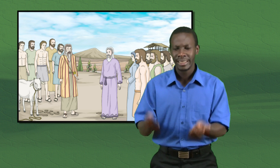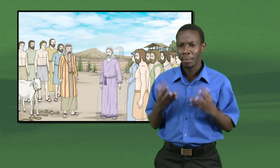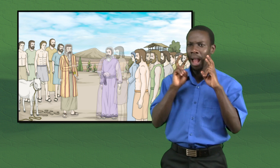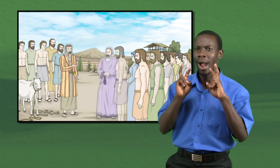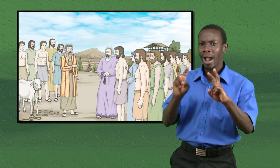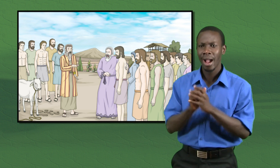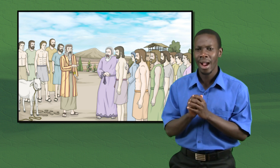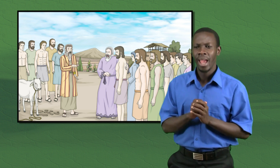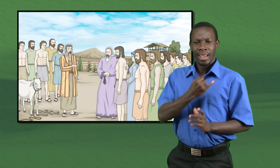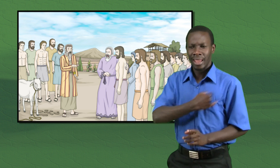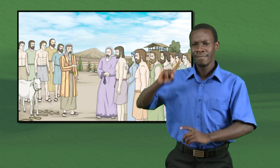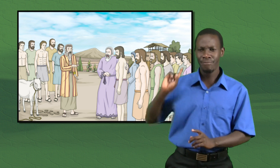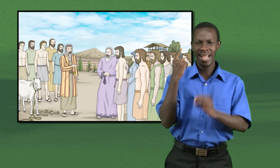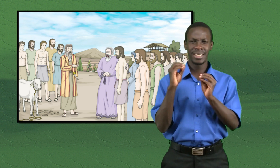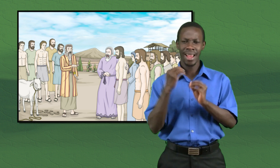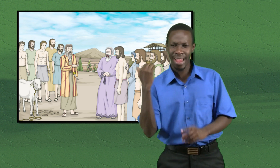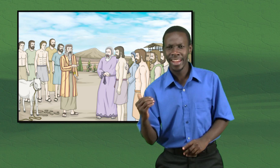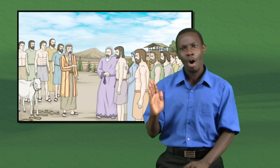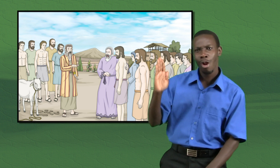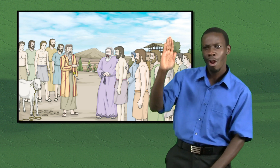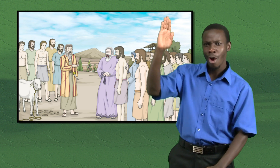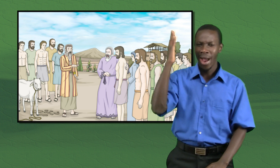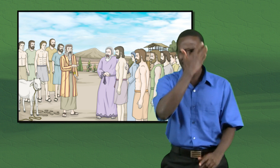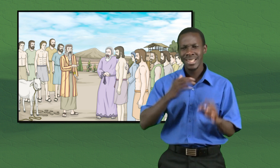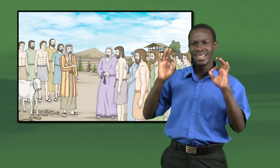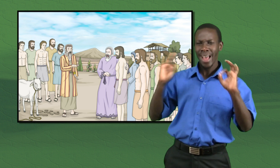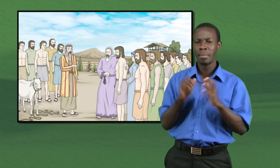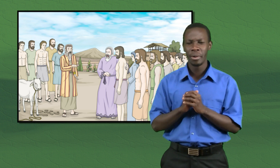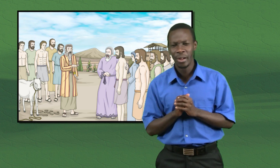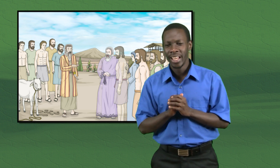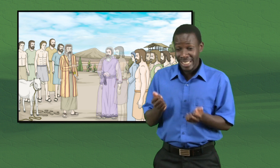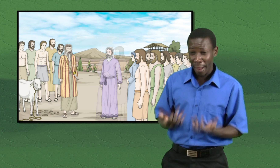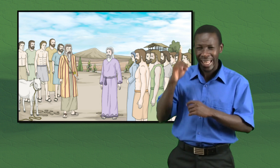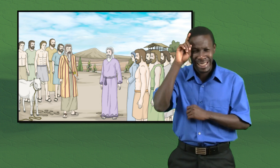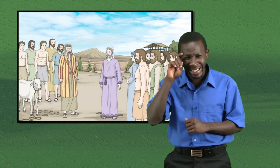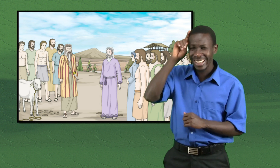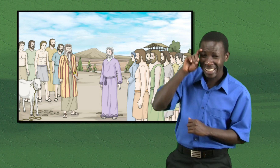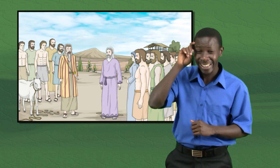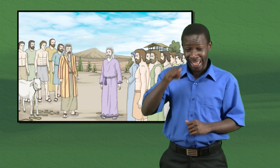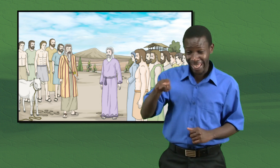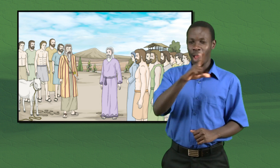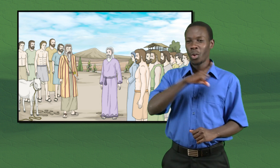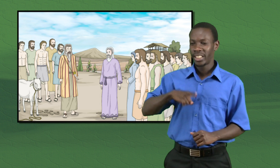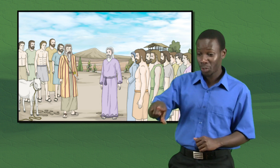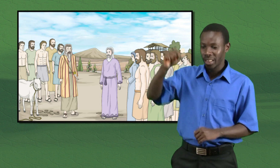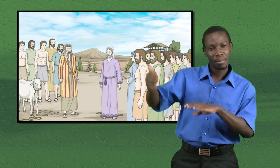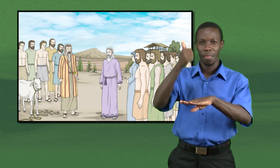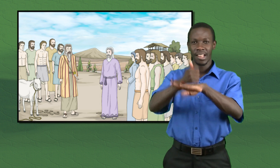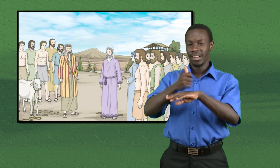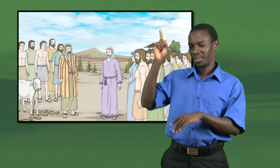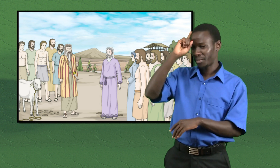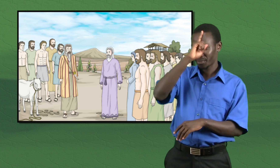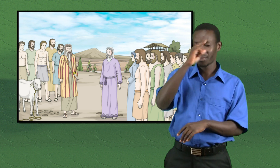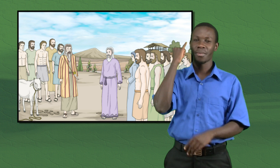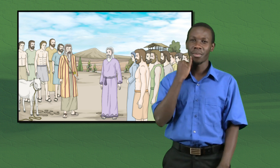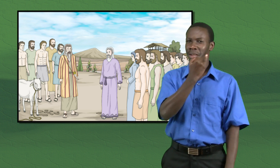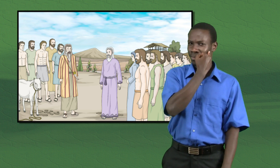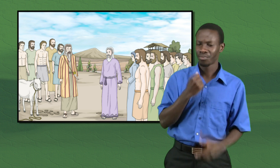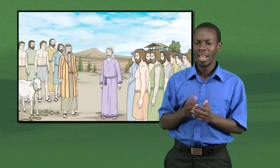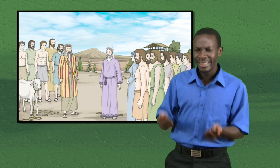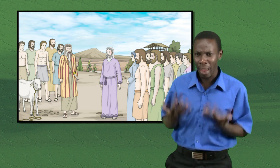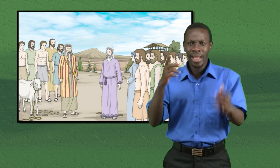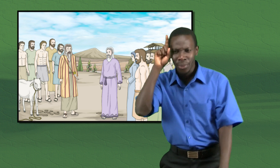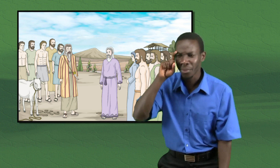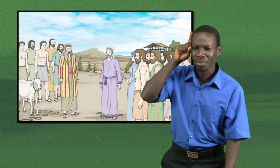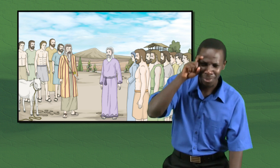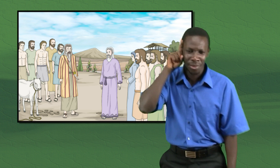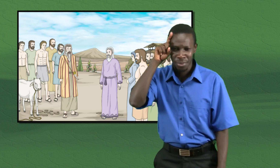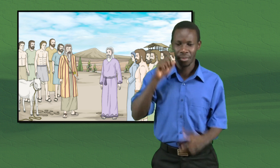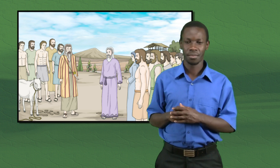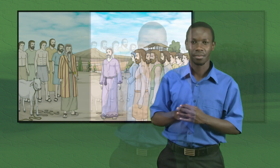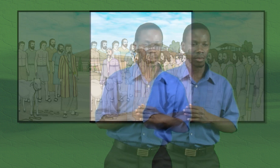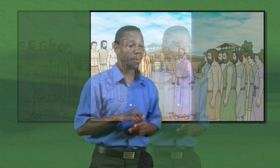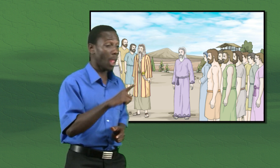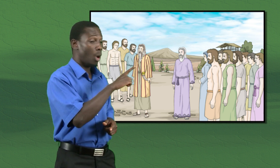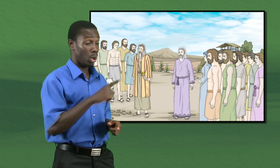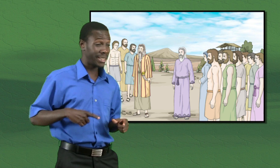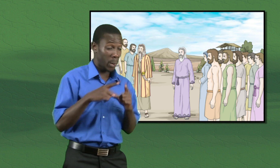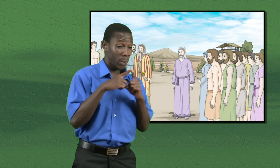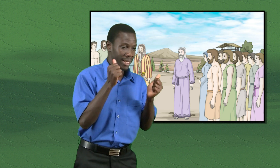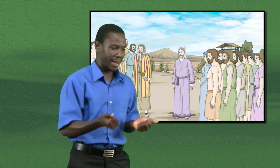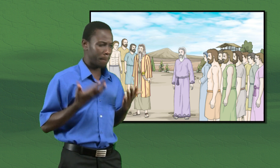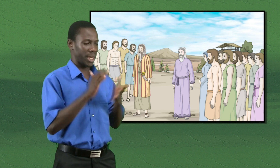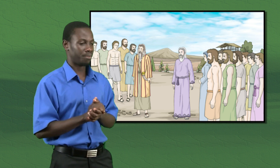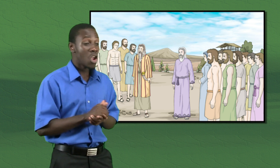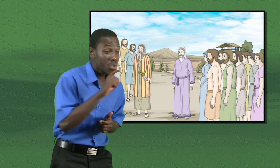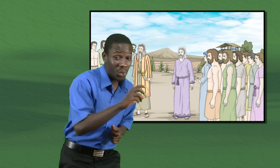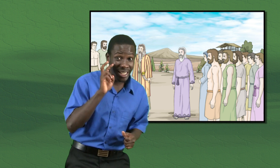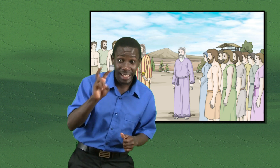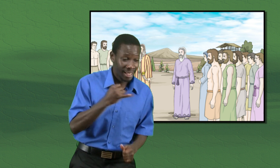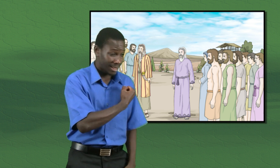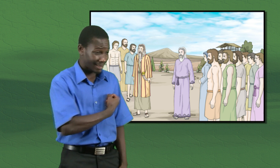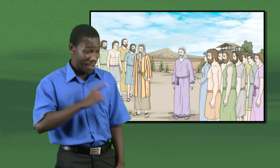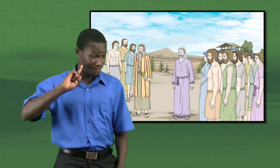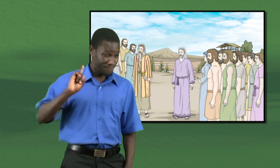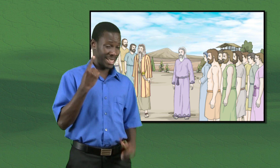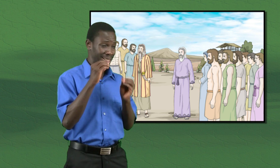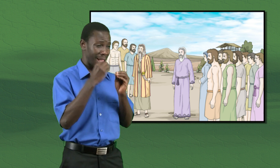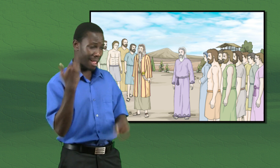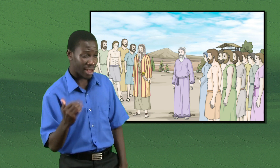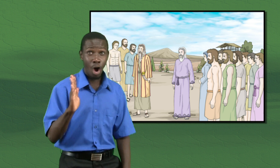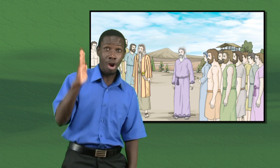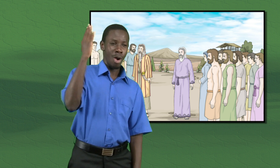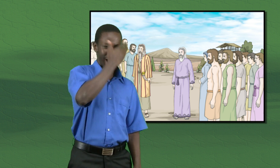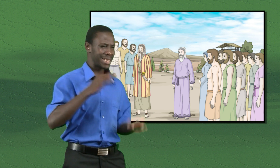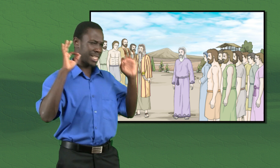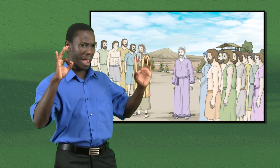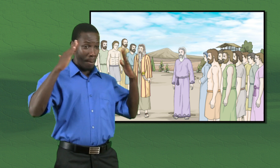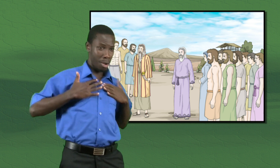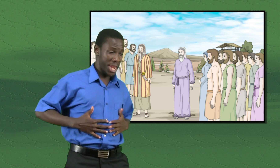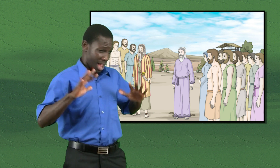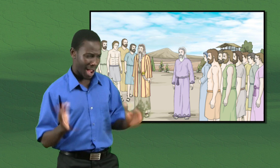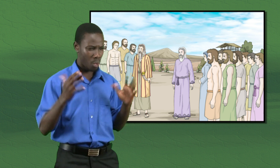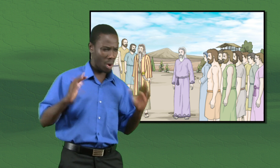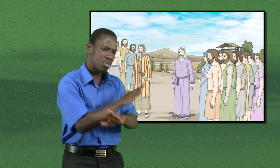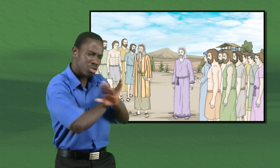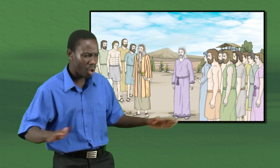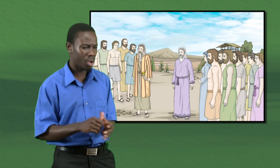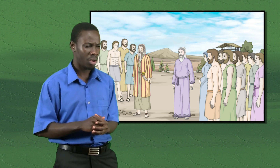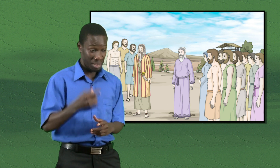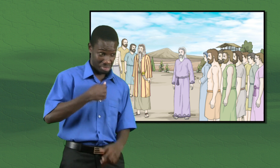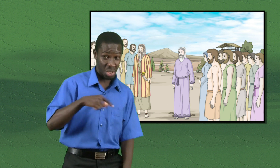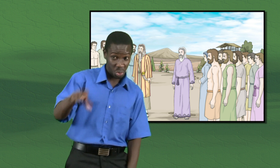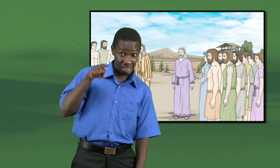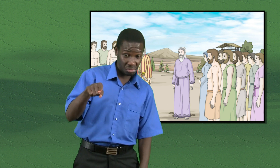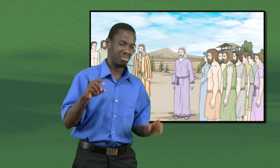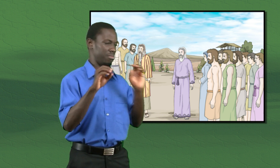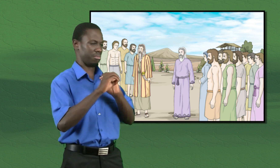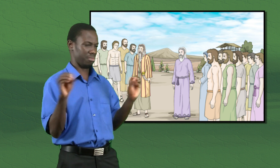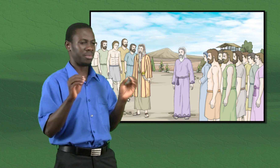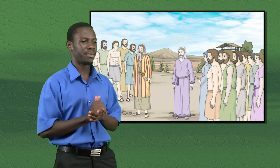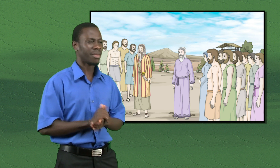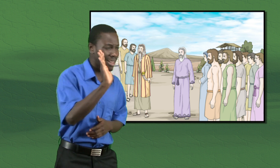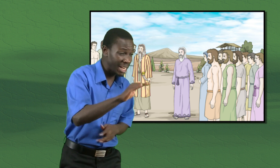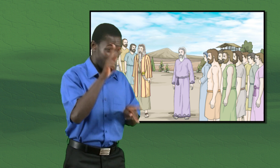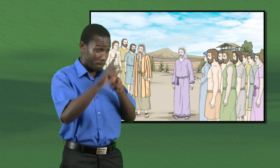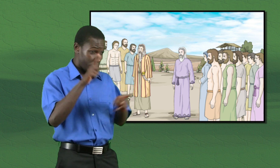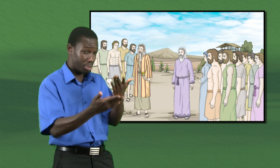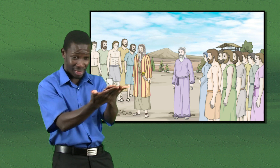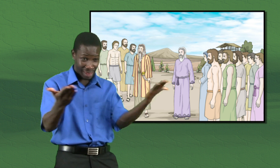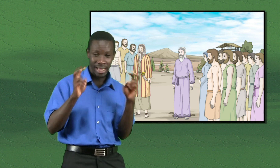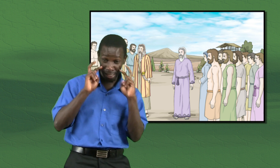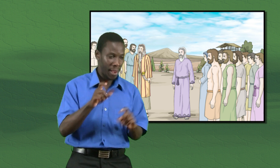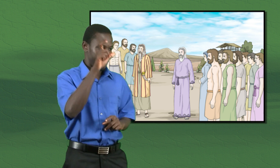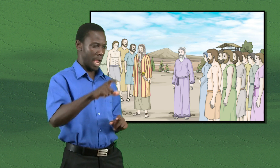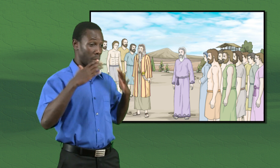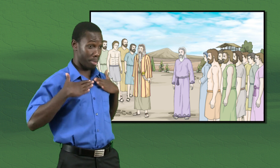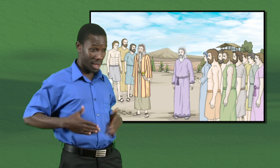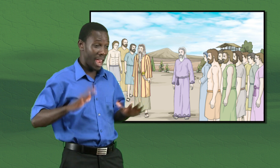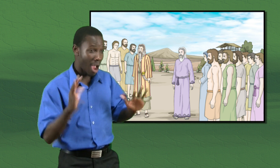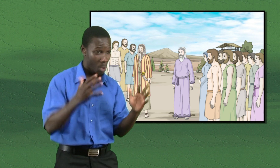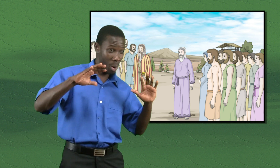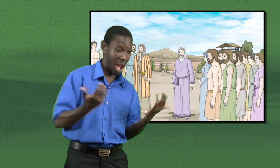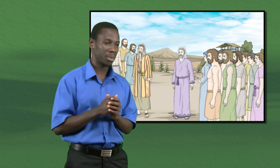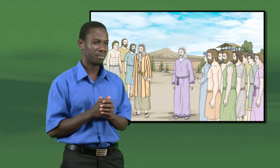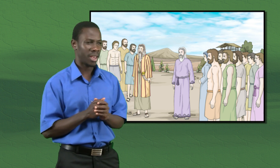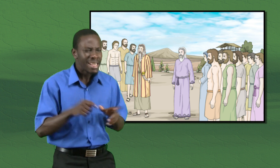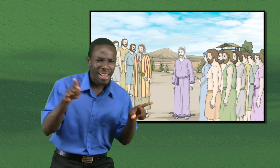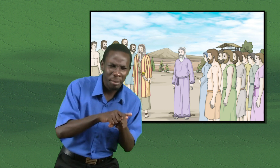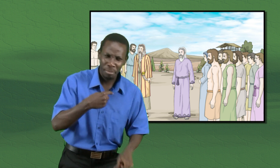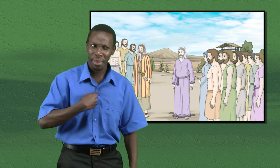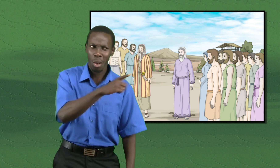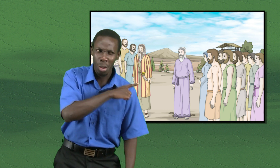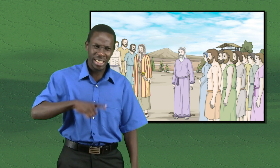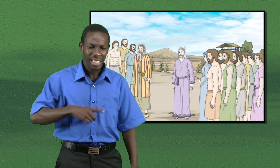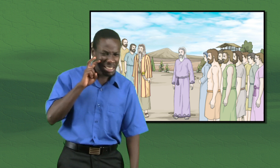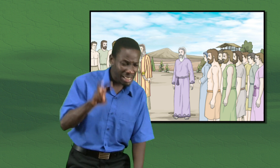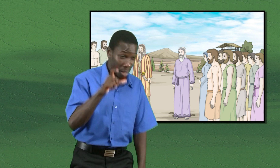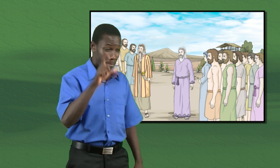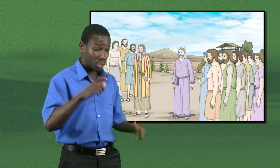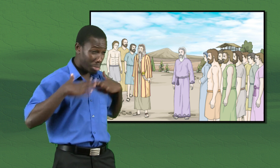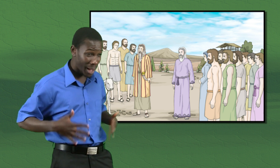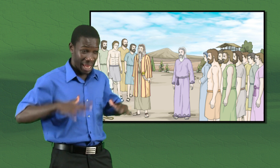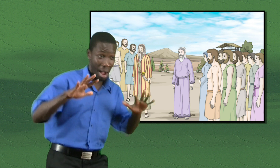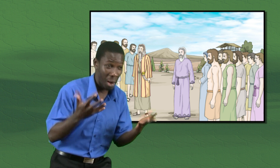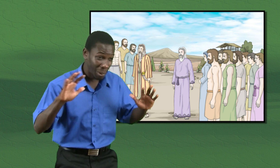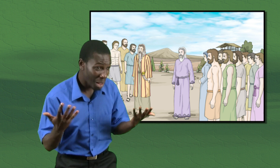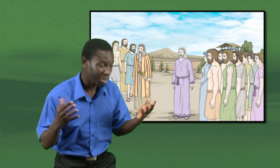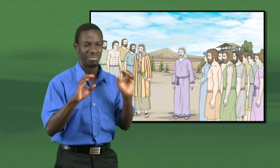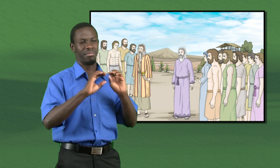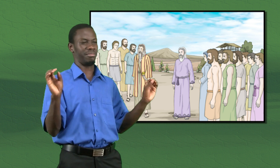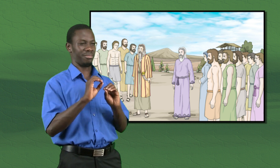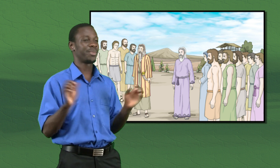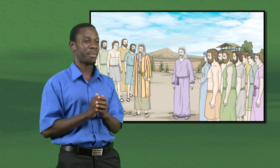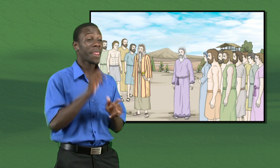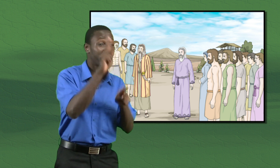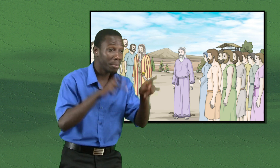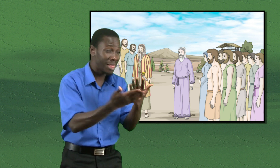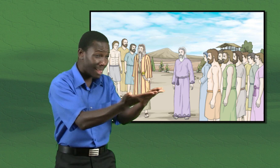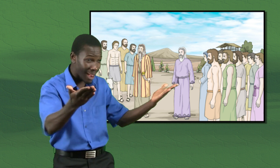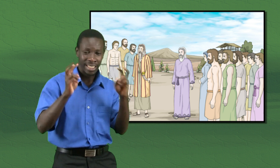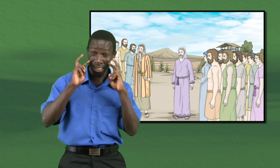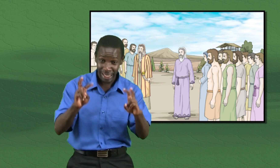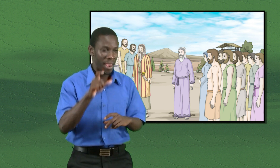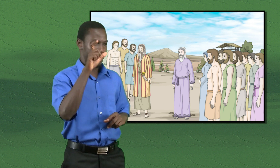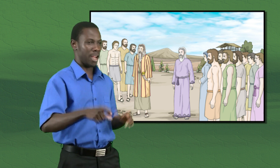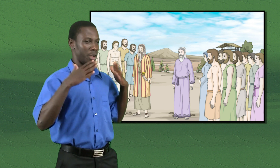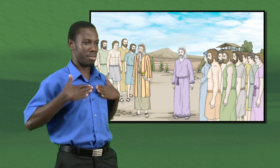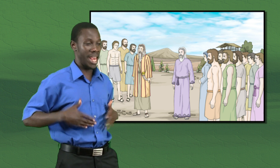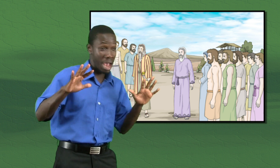But the LORD said to Samuel, “Do not consider his appearance or height, for I have rejected him; the LORD does not see as man does. For man sees the outward appearance, but the LORD sees the heart.”